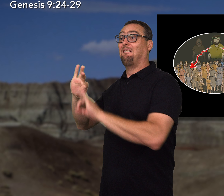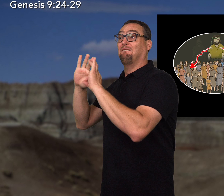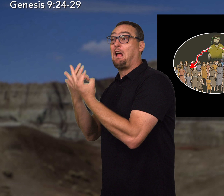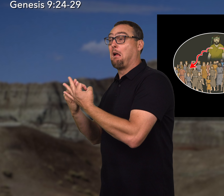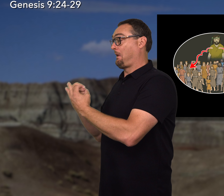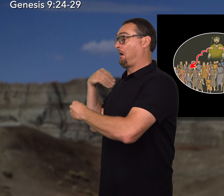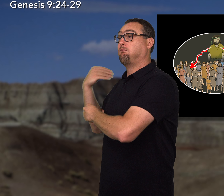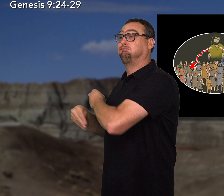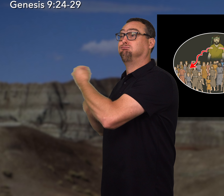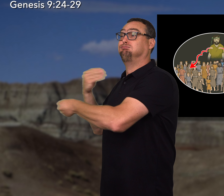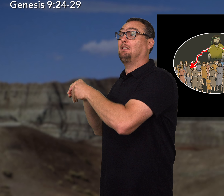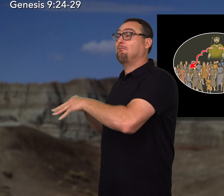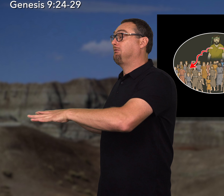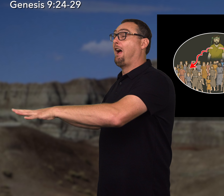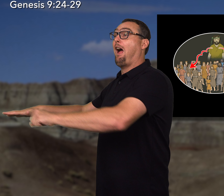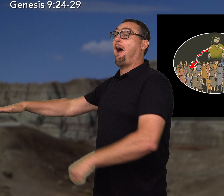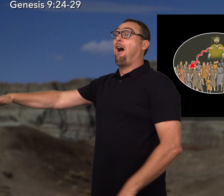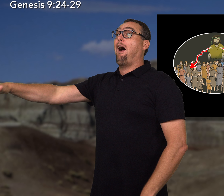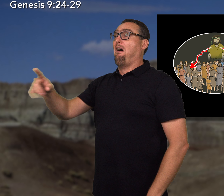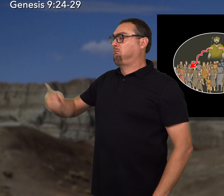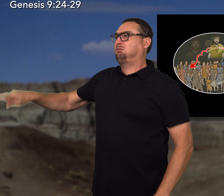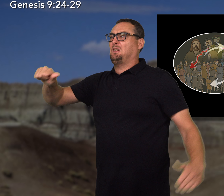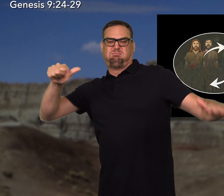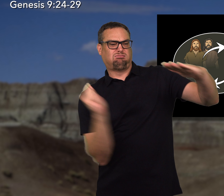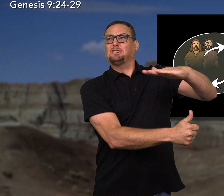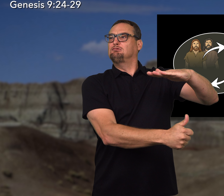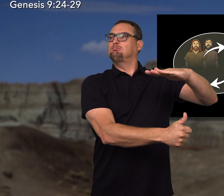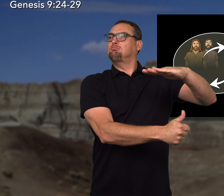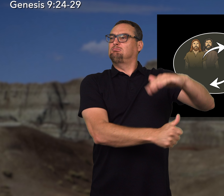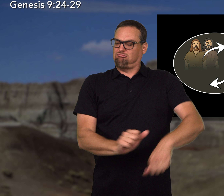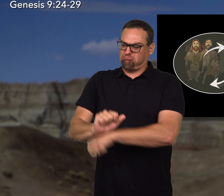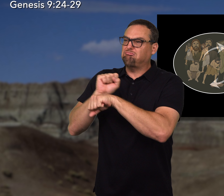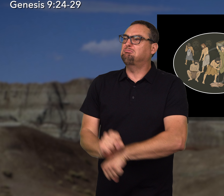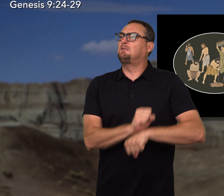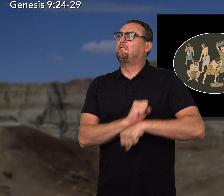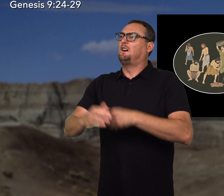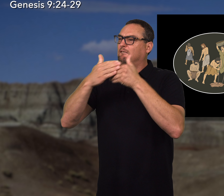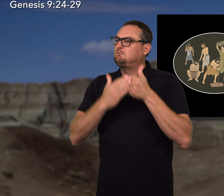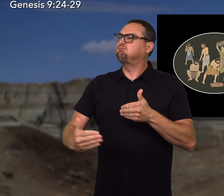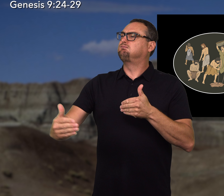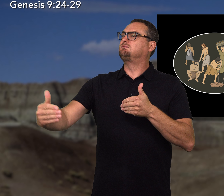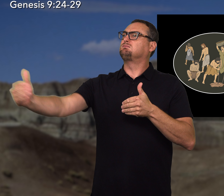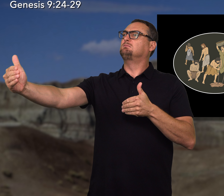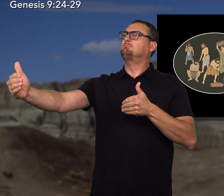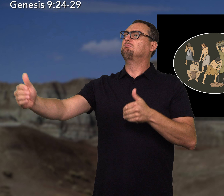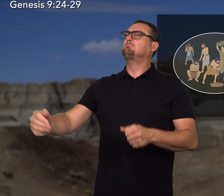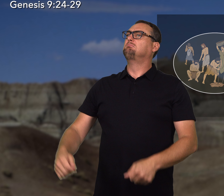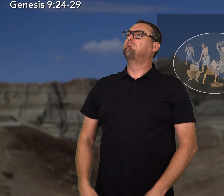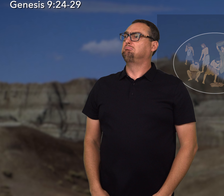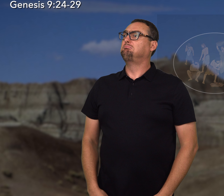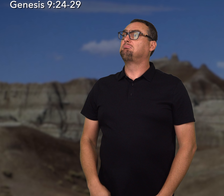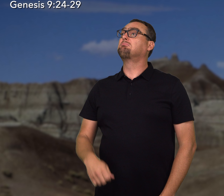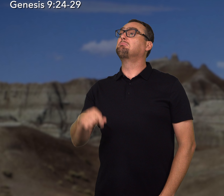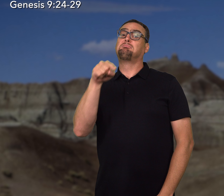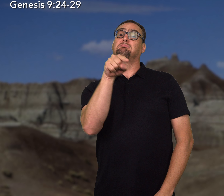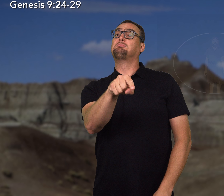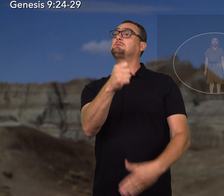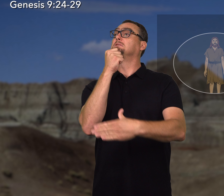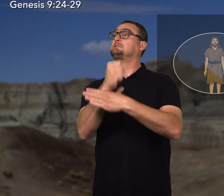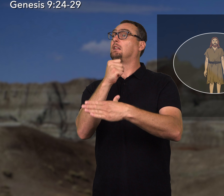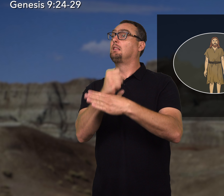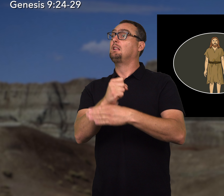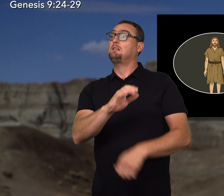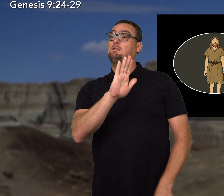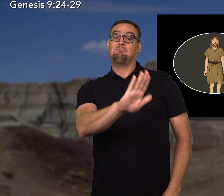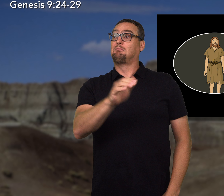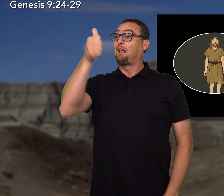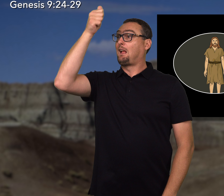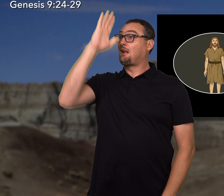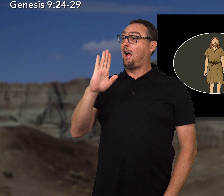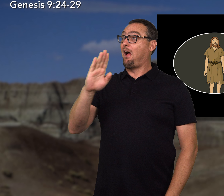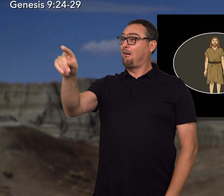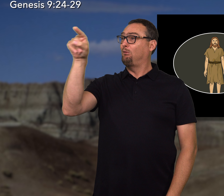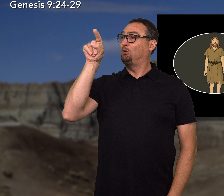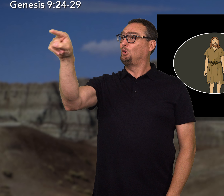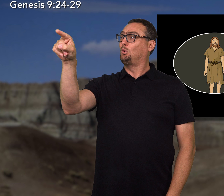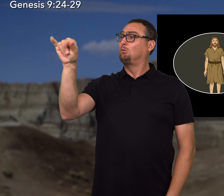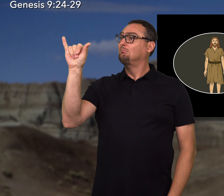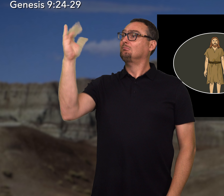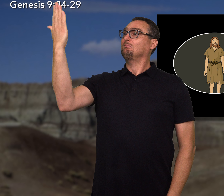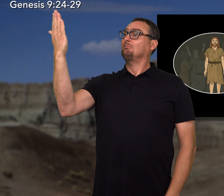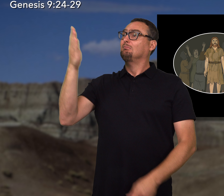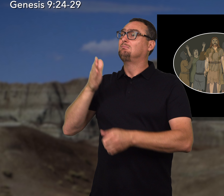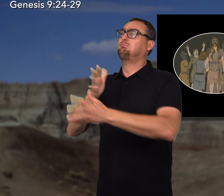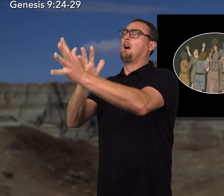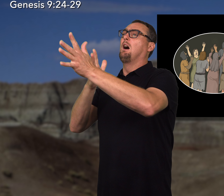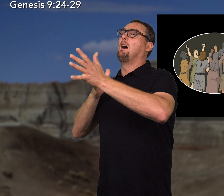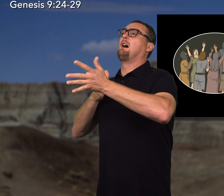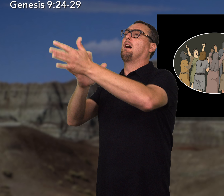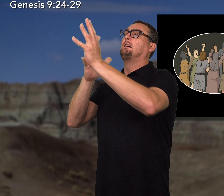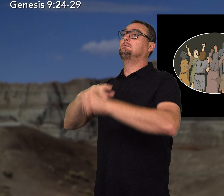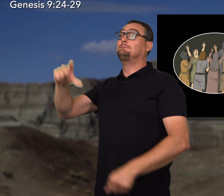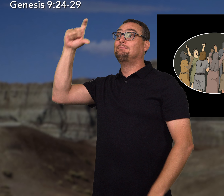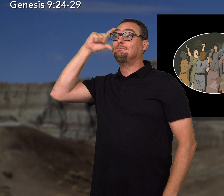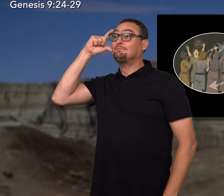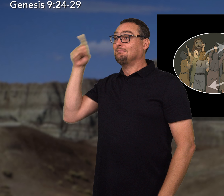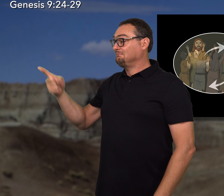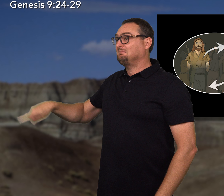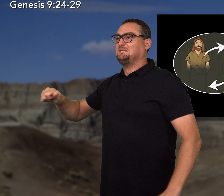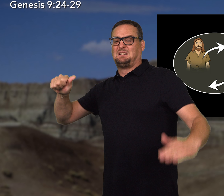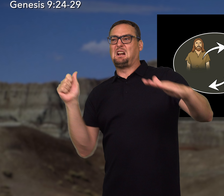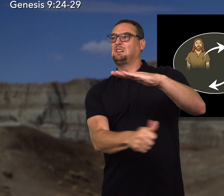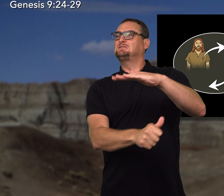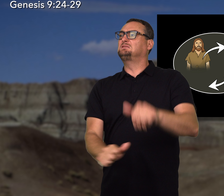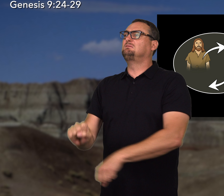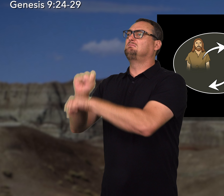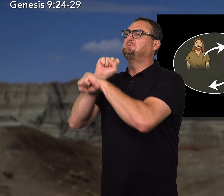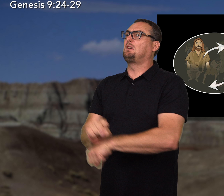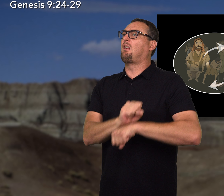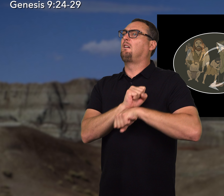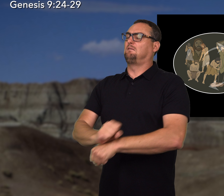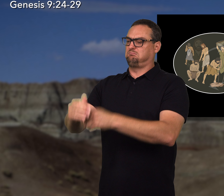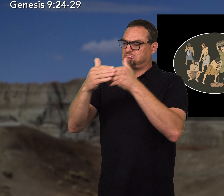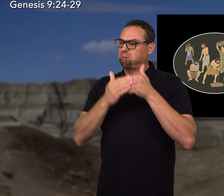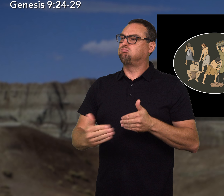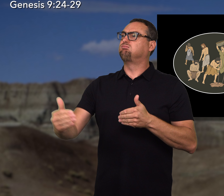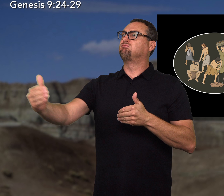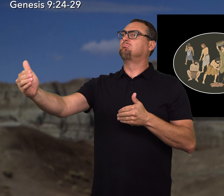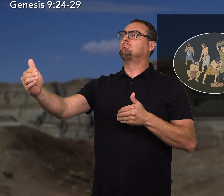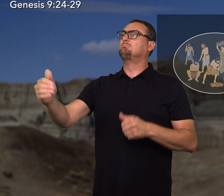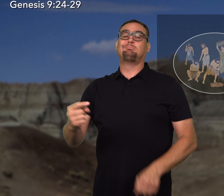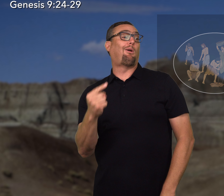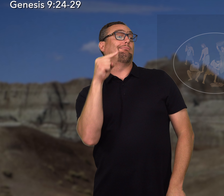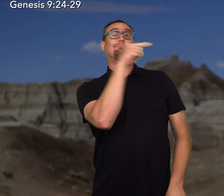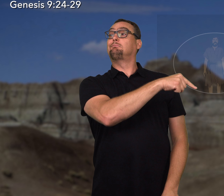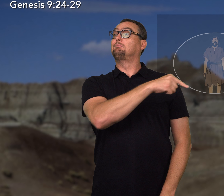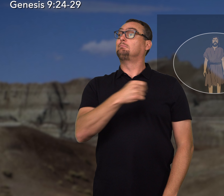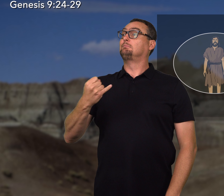He also declared: “Blessed be the LORD, the God of Shem!